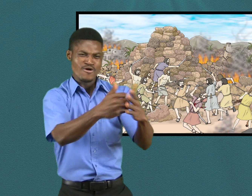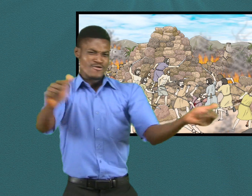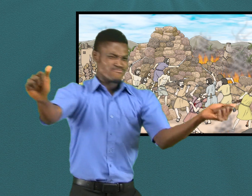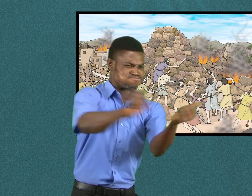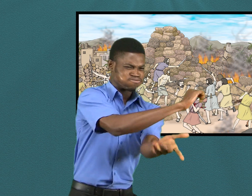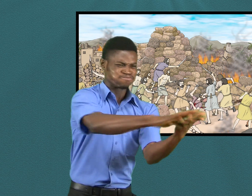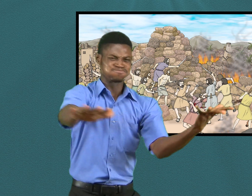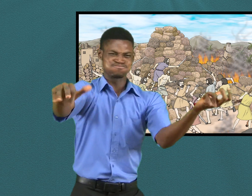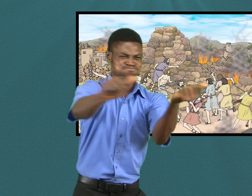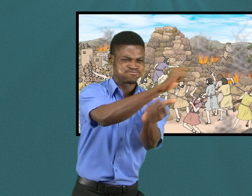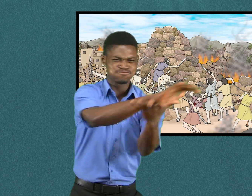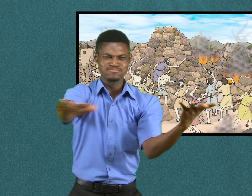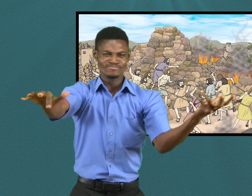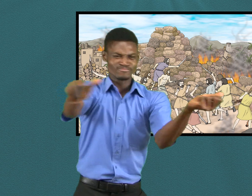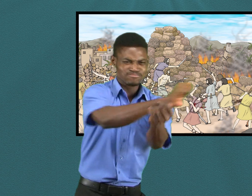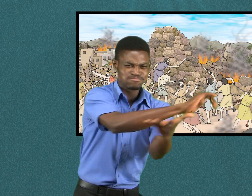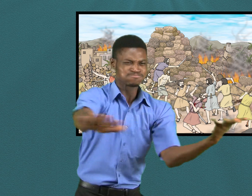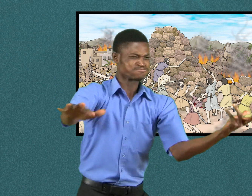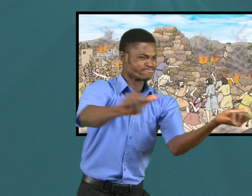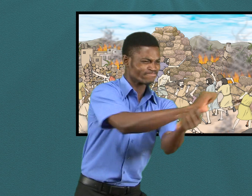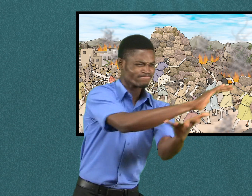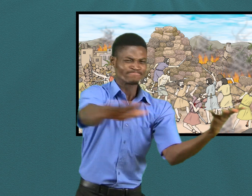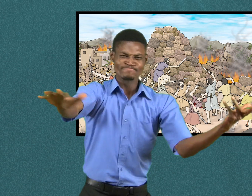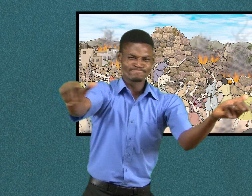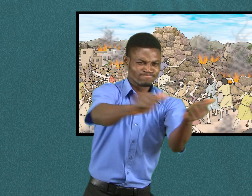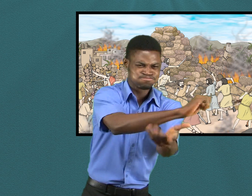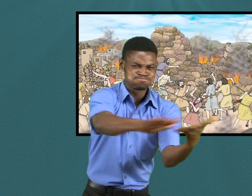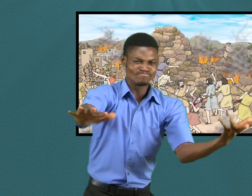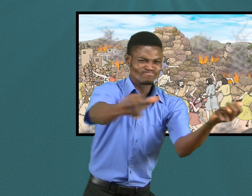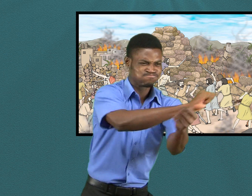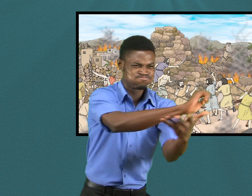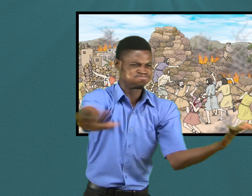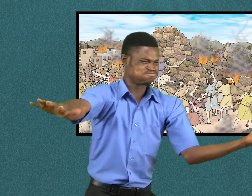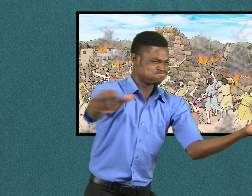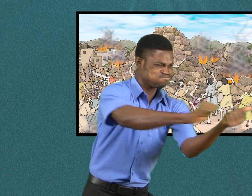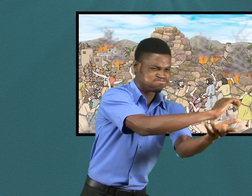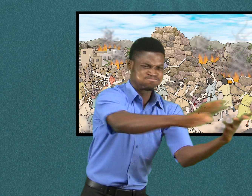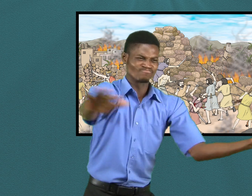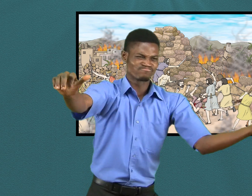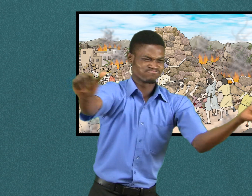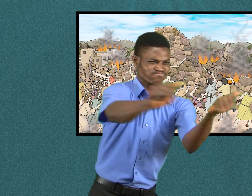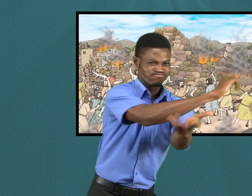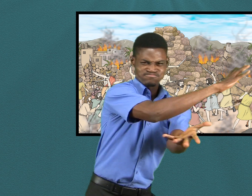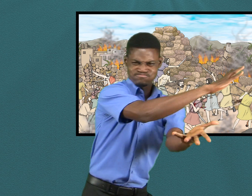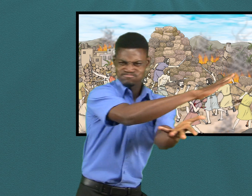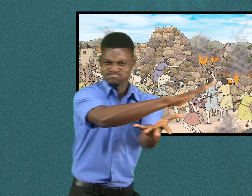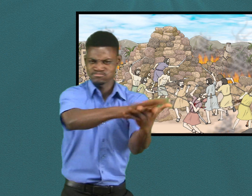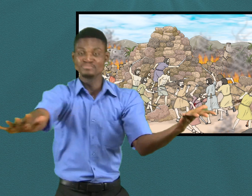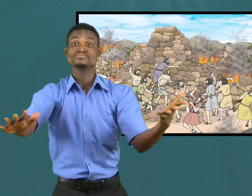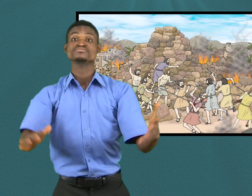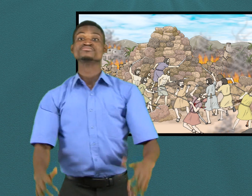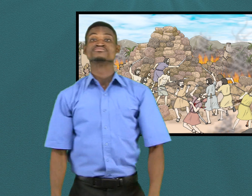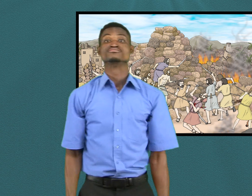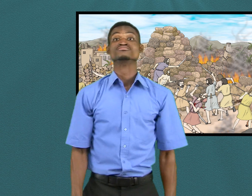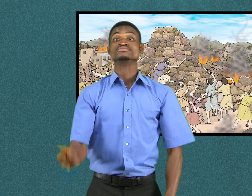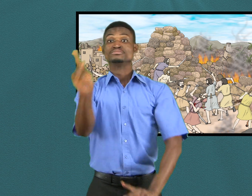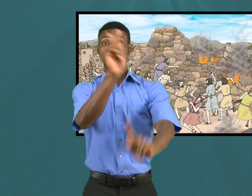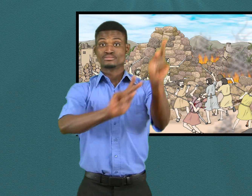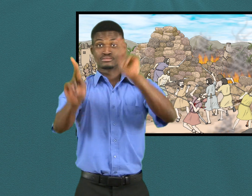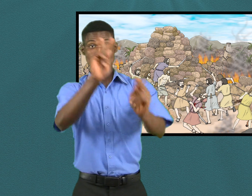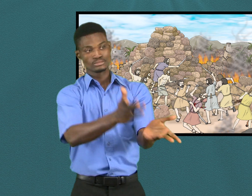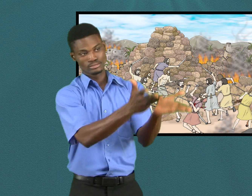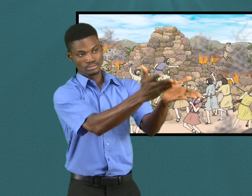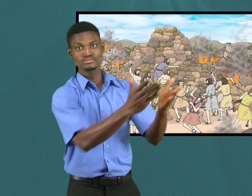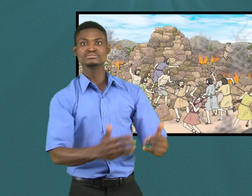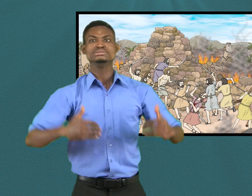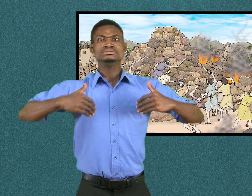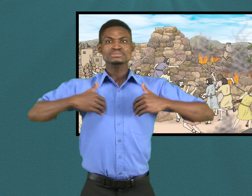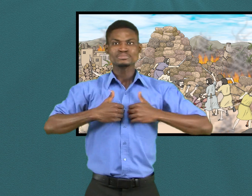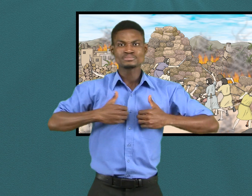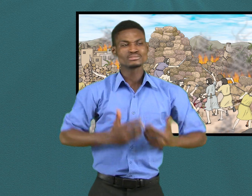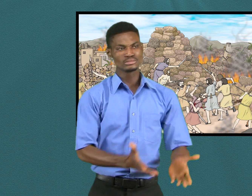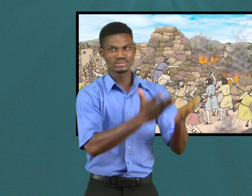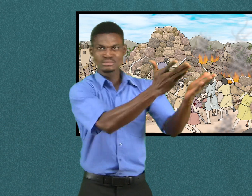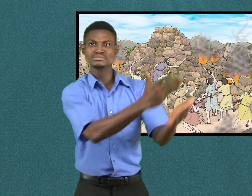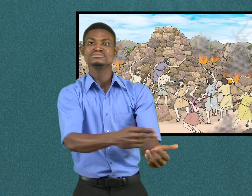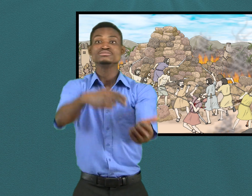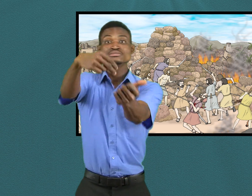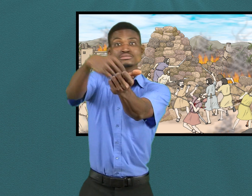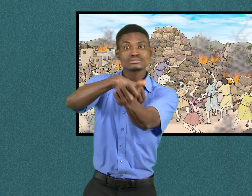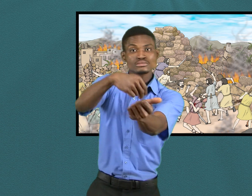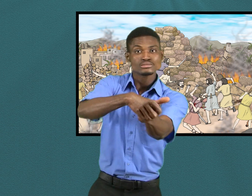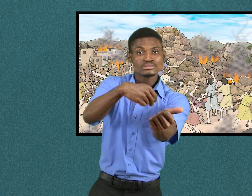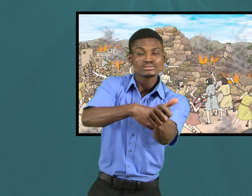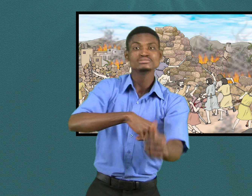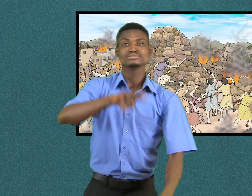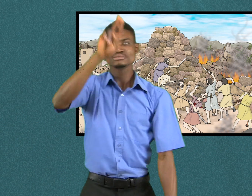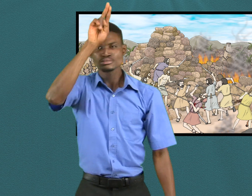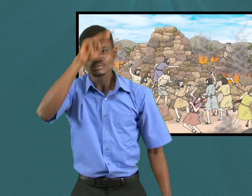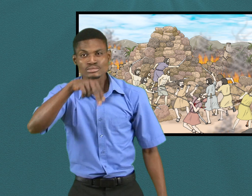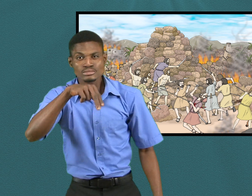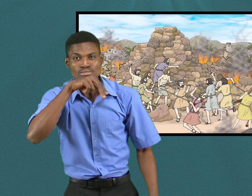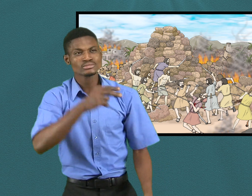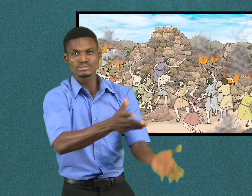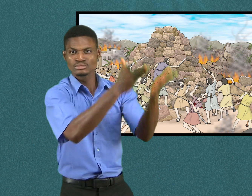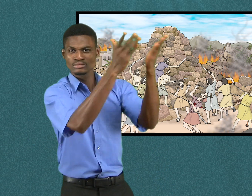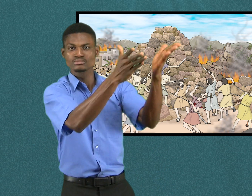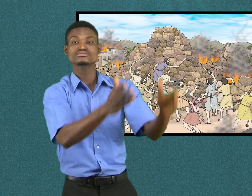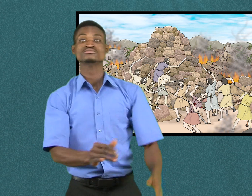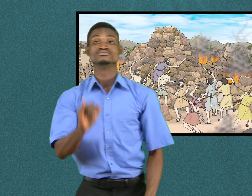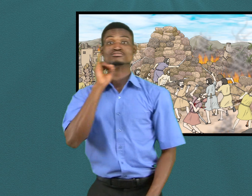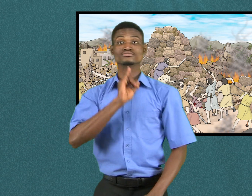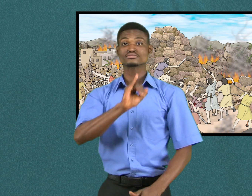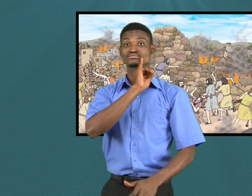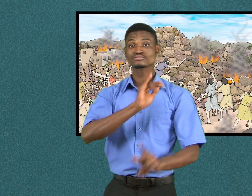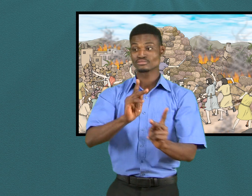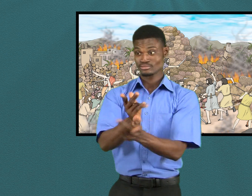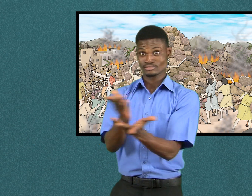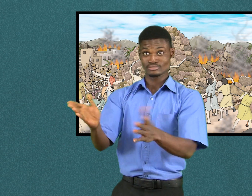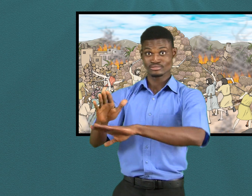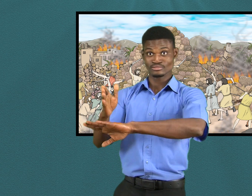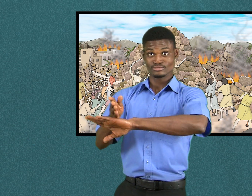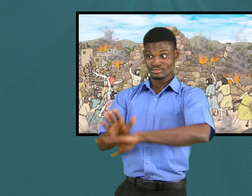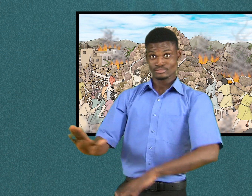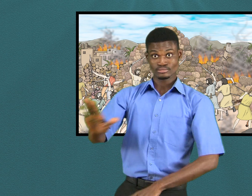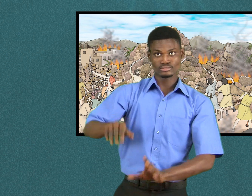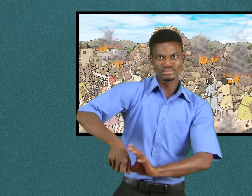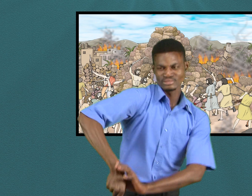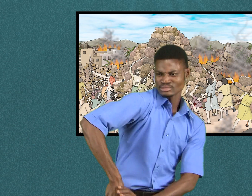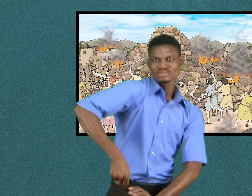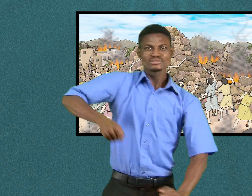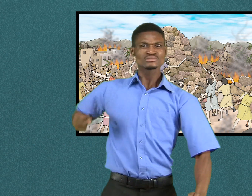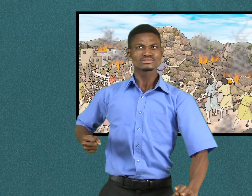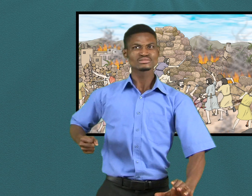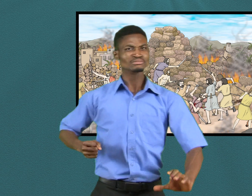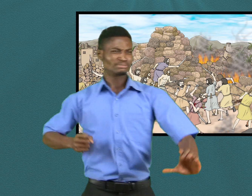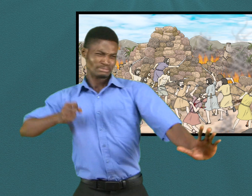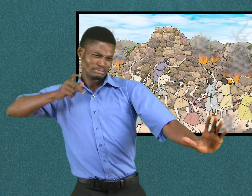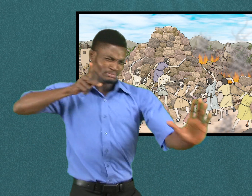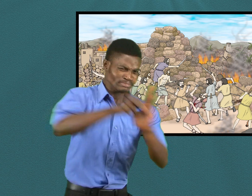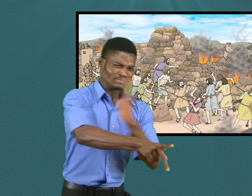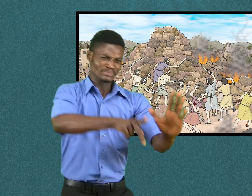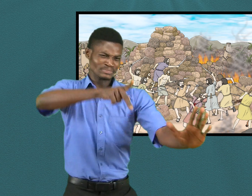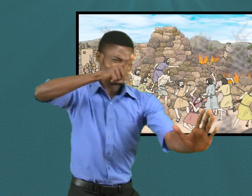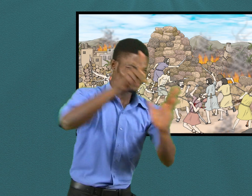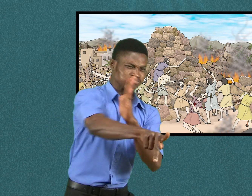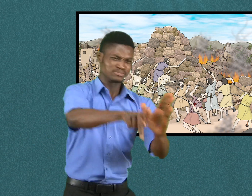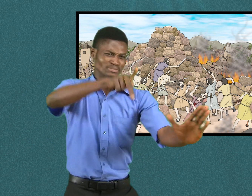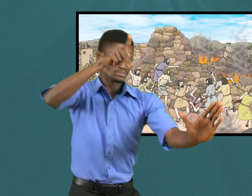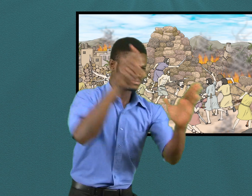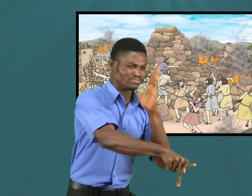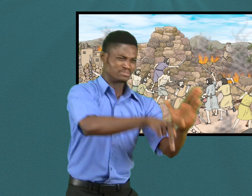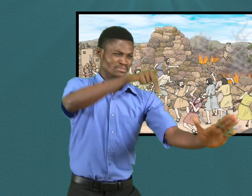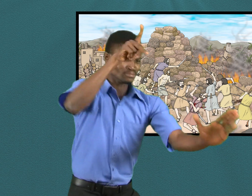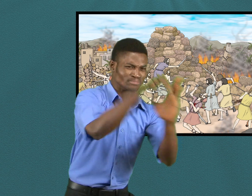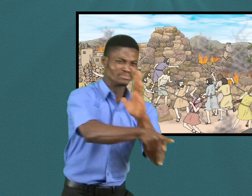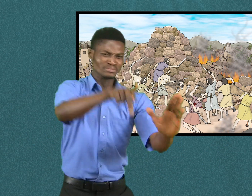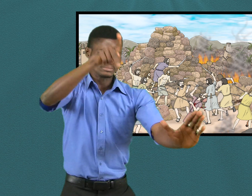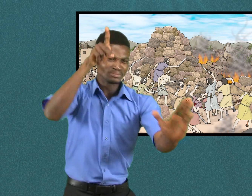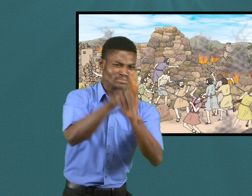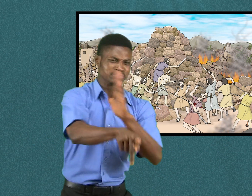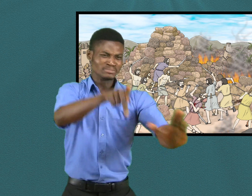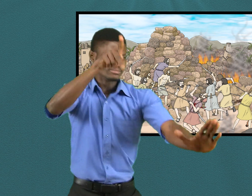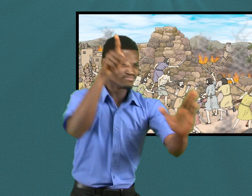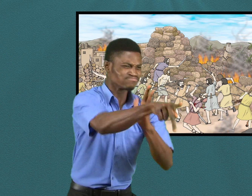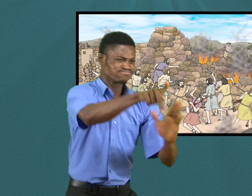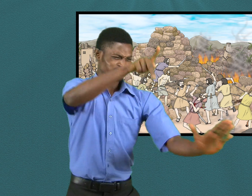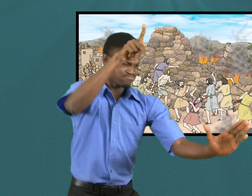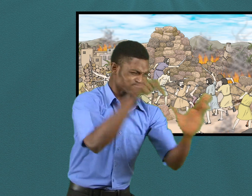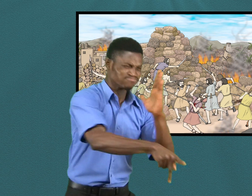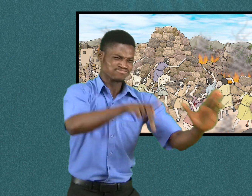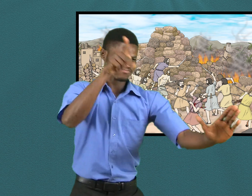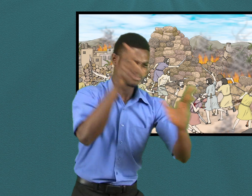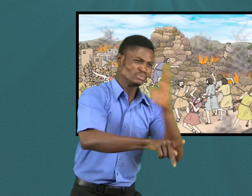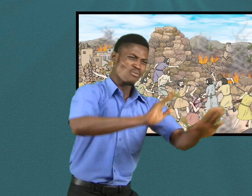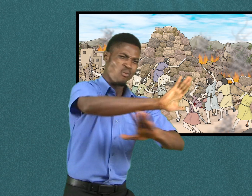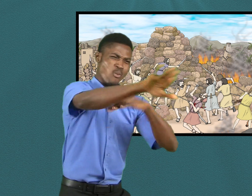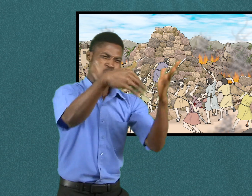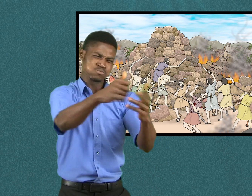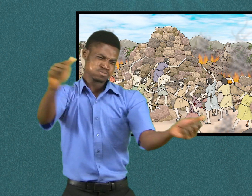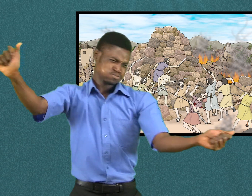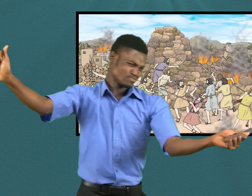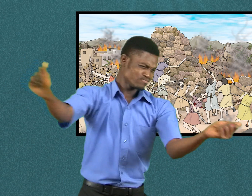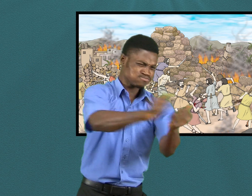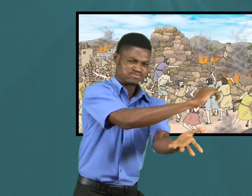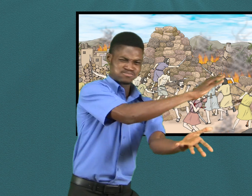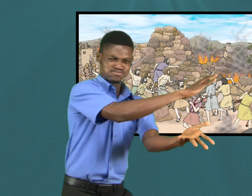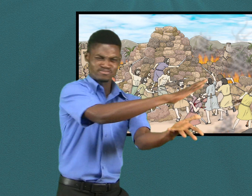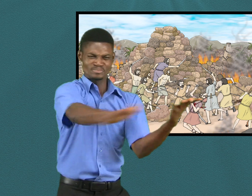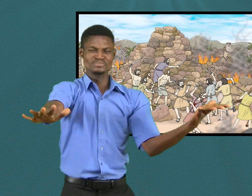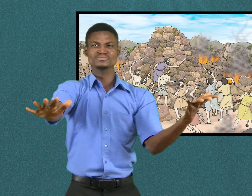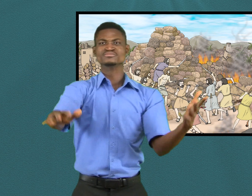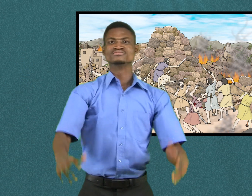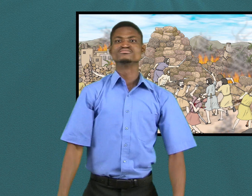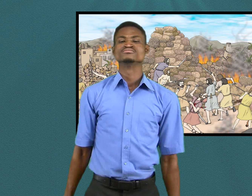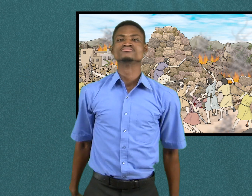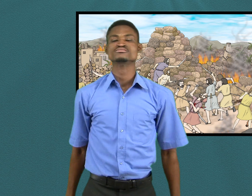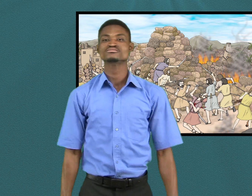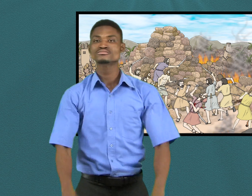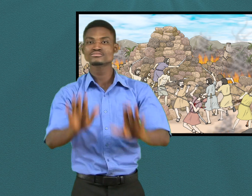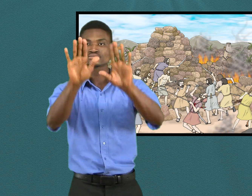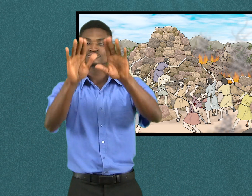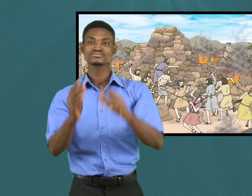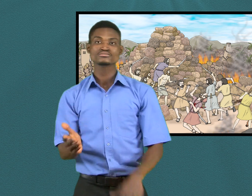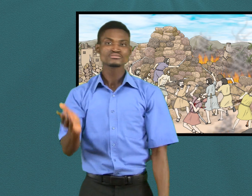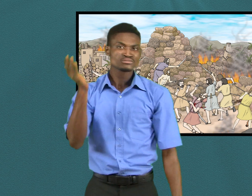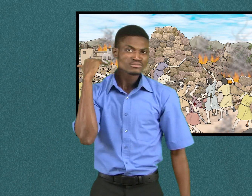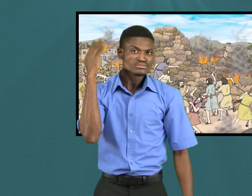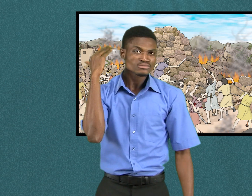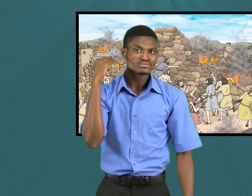At the edge of the sword they devoted to destruction everything in the city—man and woman, young and old, oxen, sheep, and donkeys.